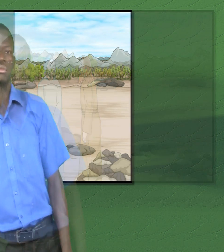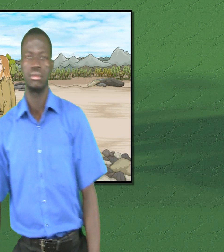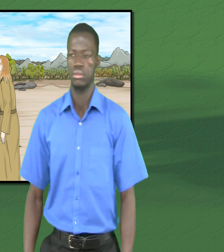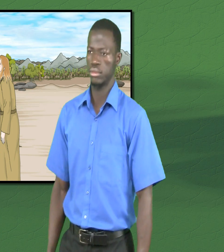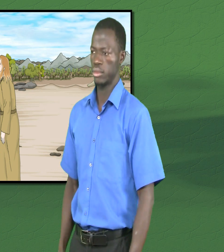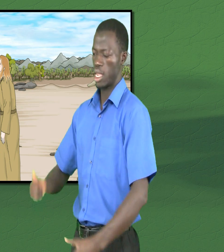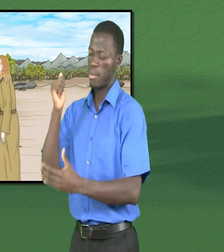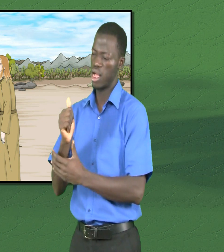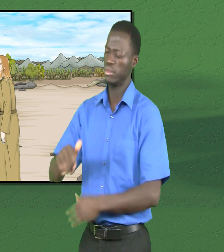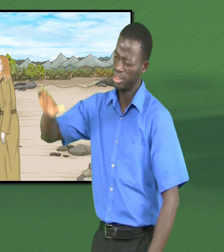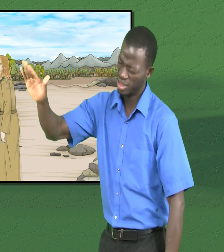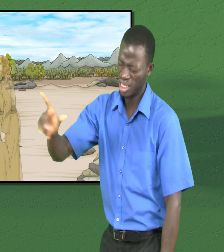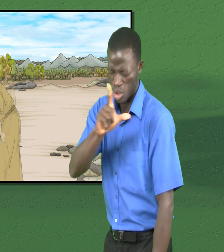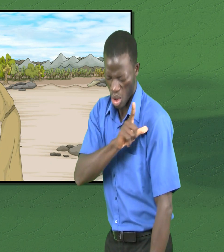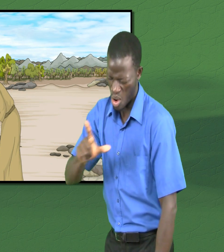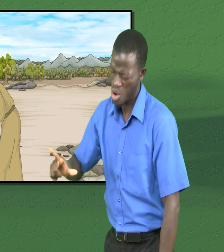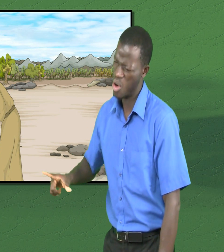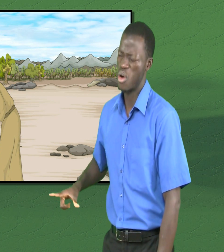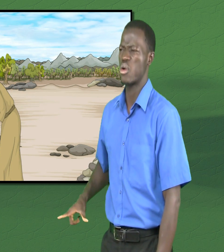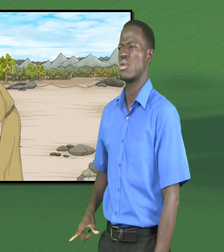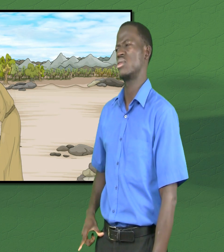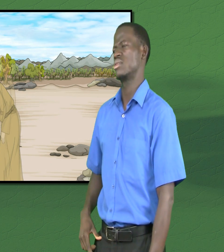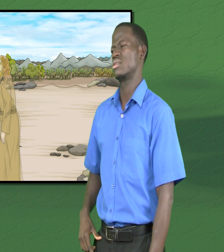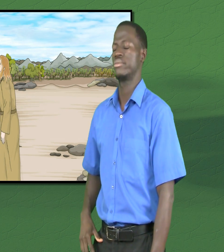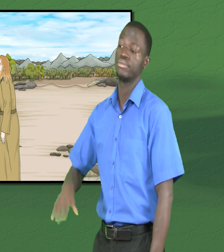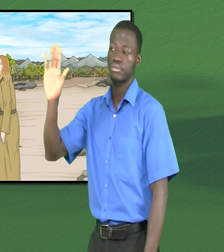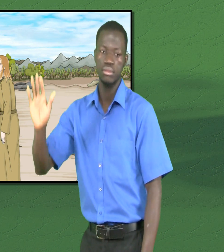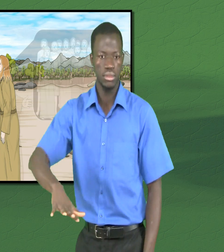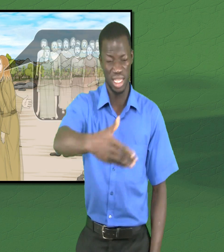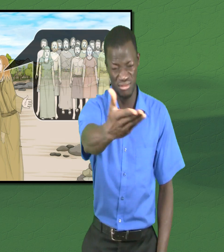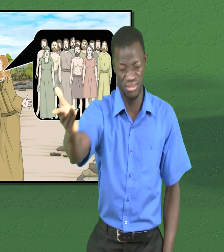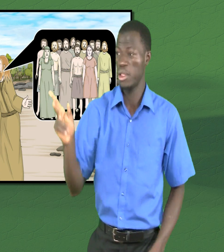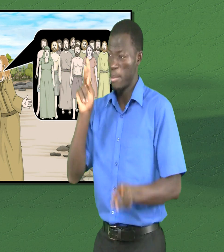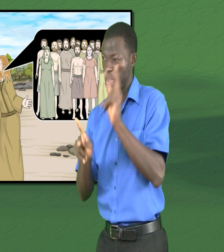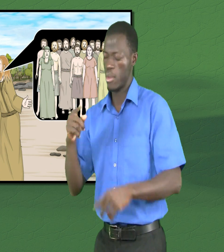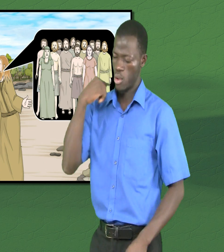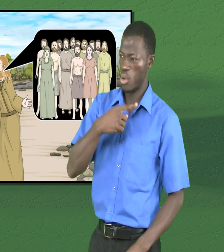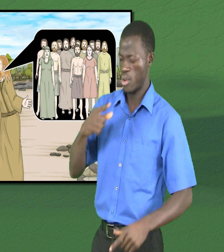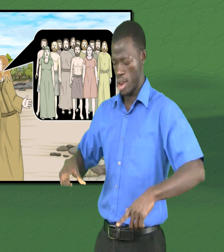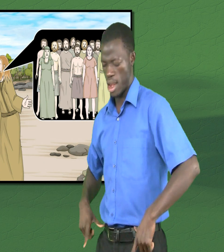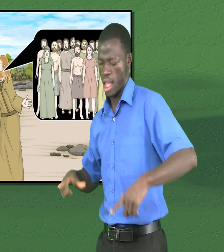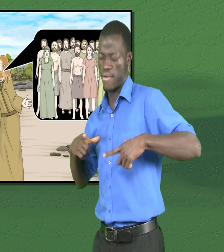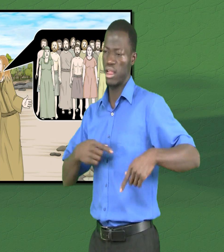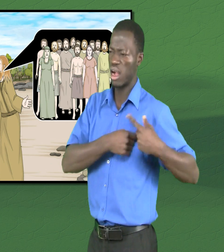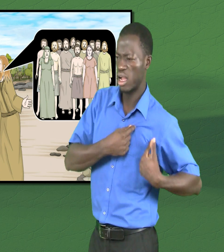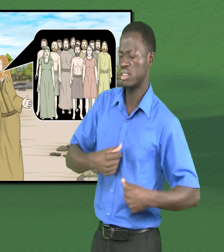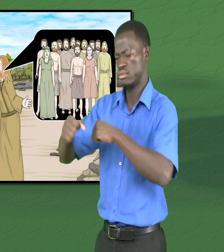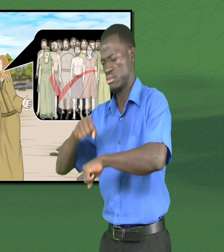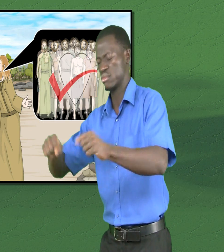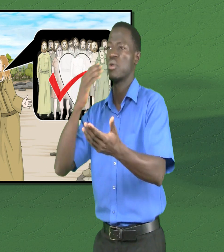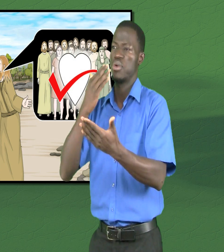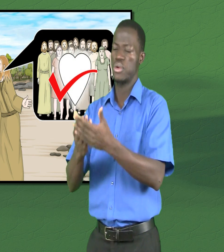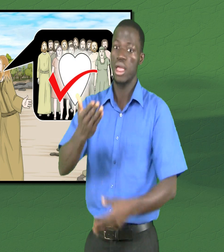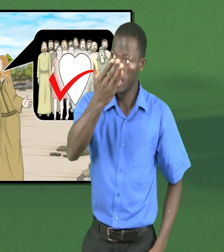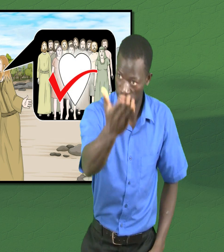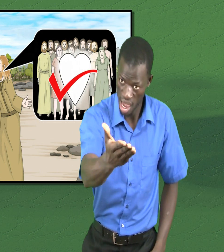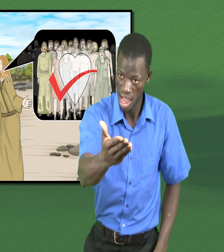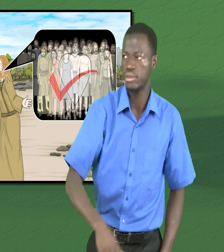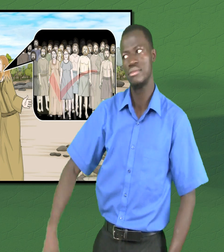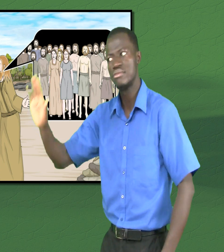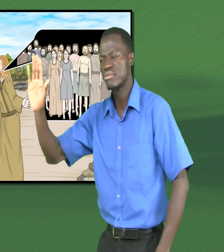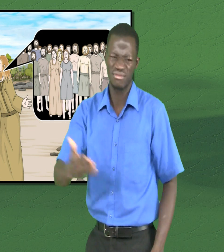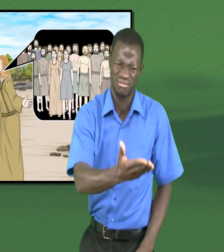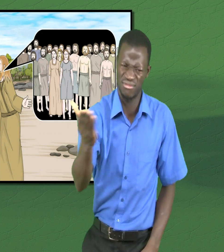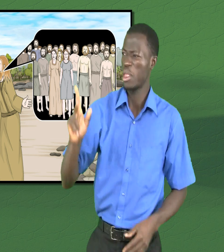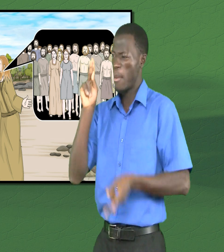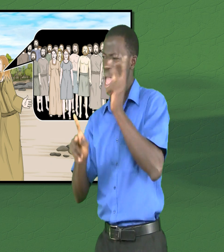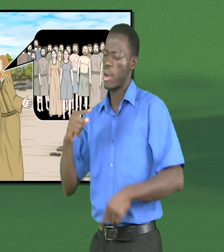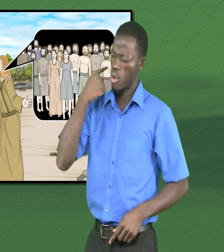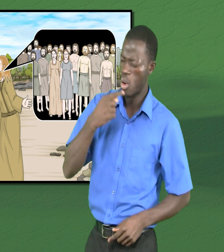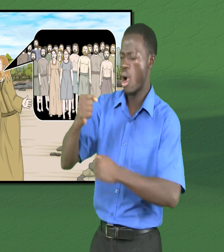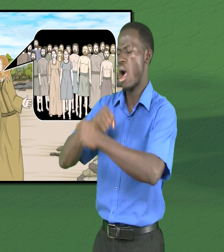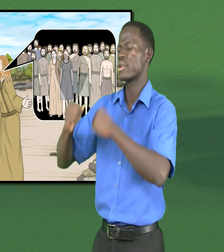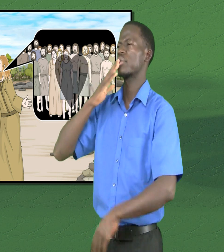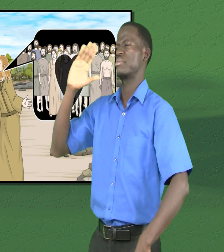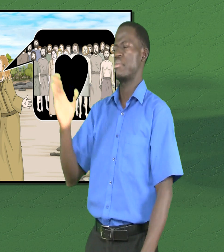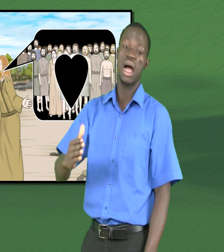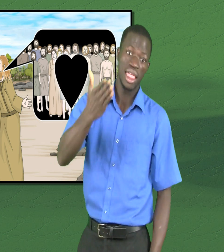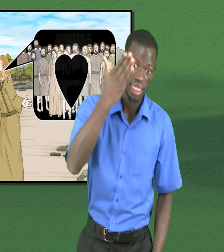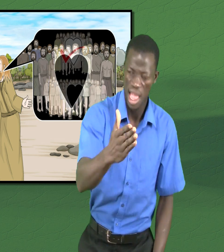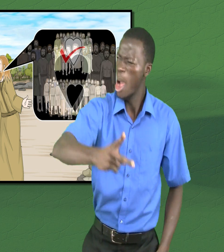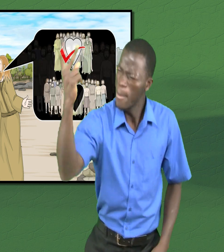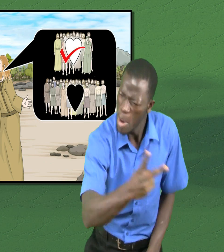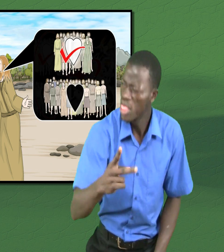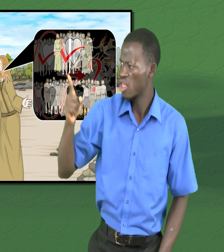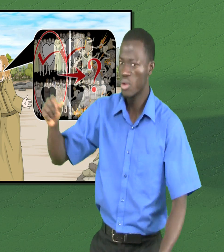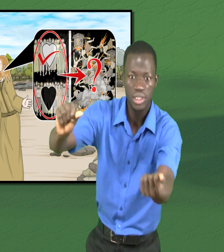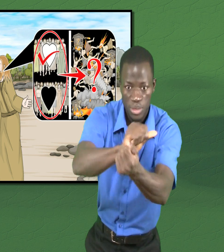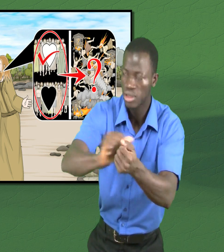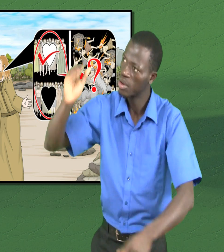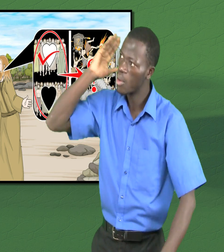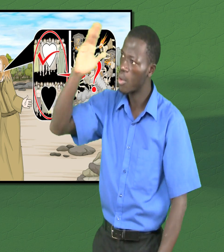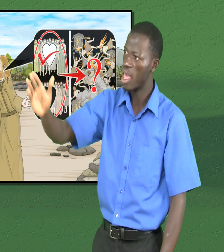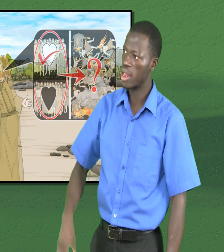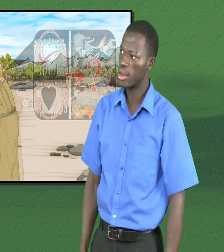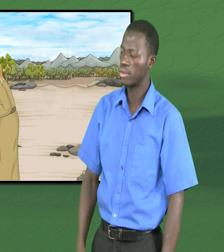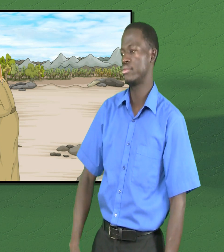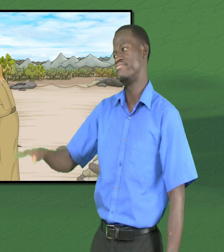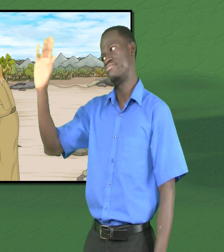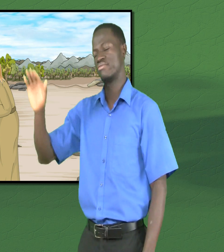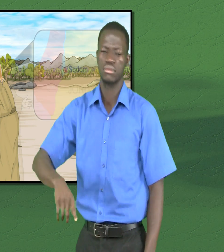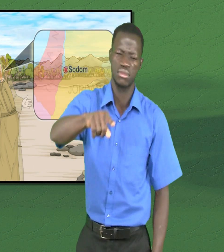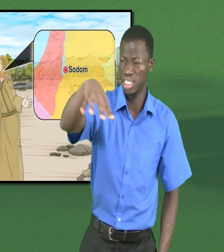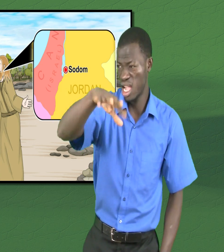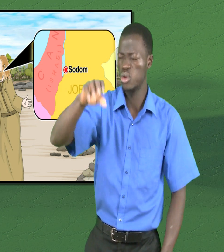Abraham stepped forward and said, “Will You really sweep away the righteous with the wicked?